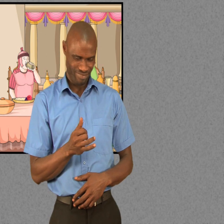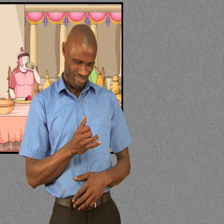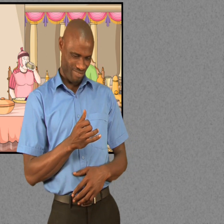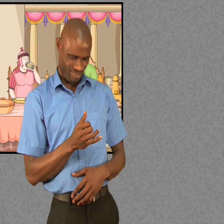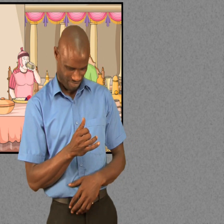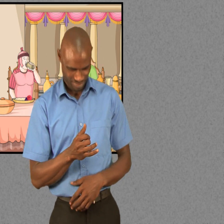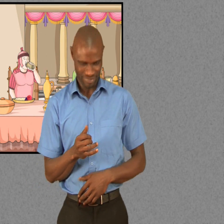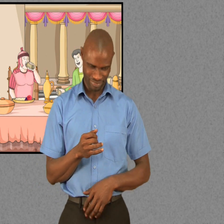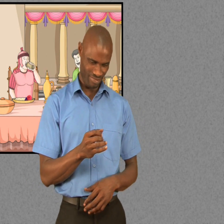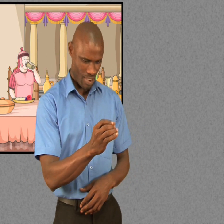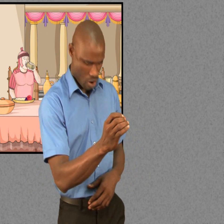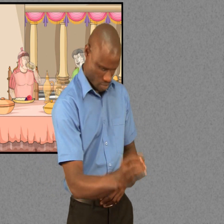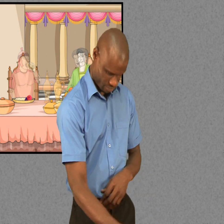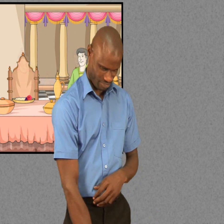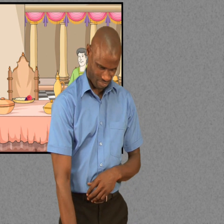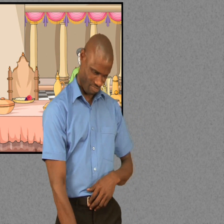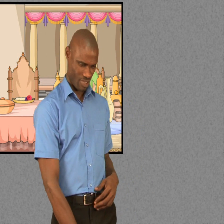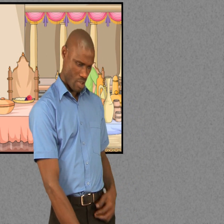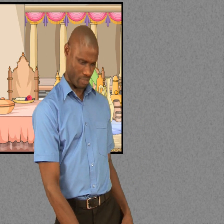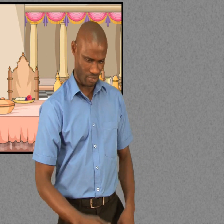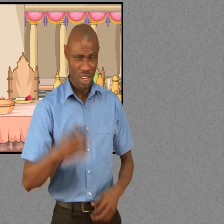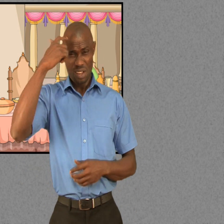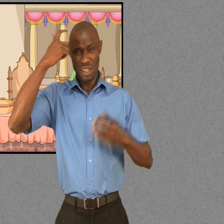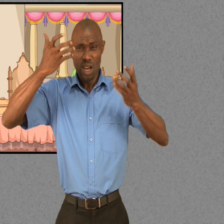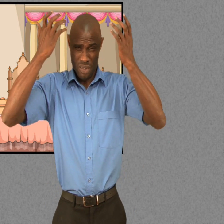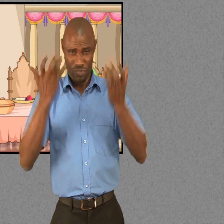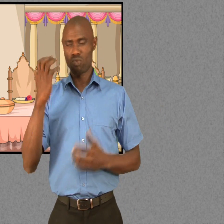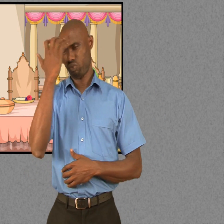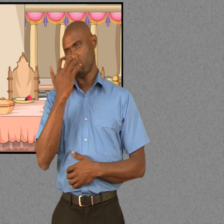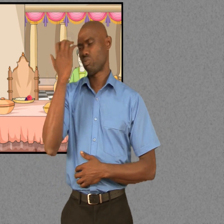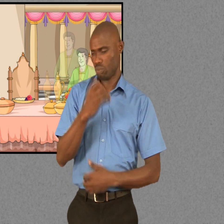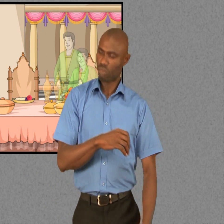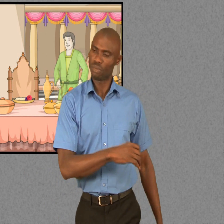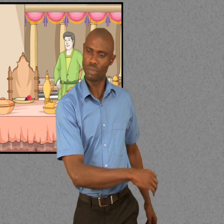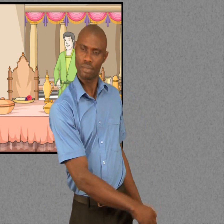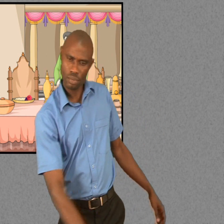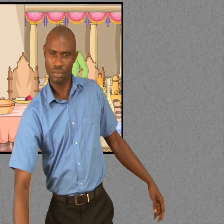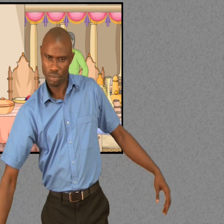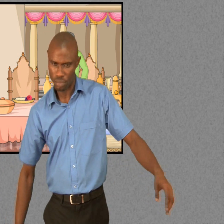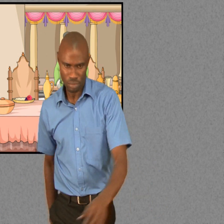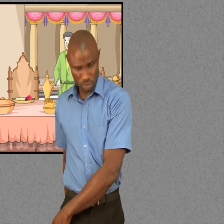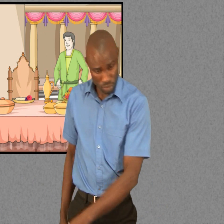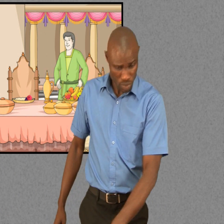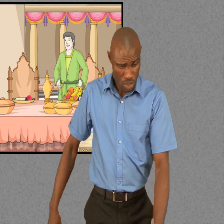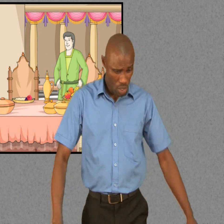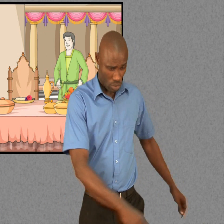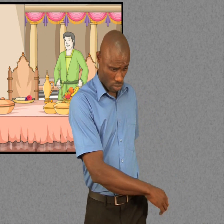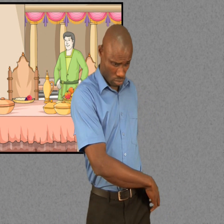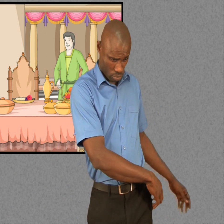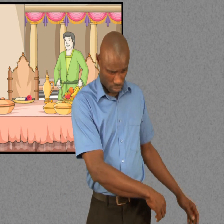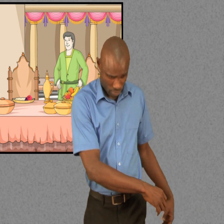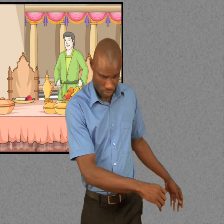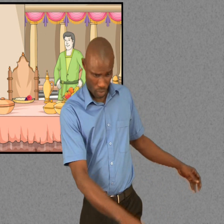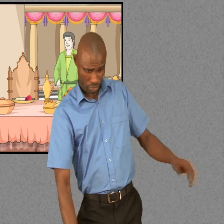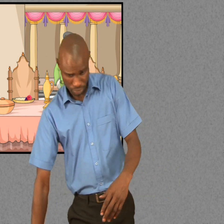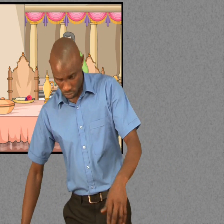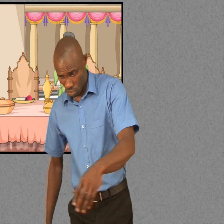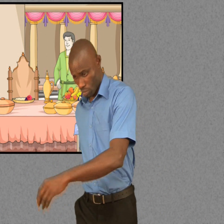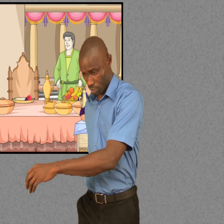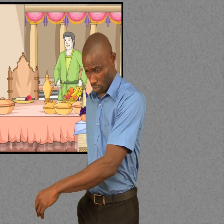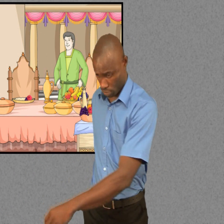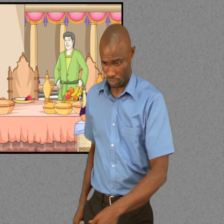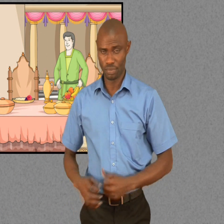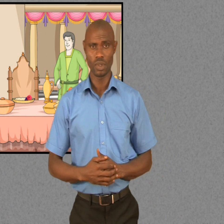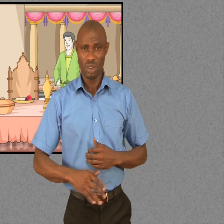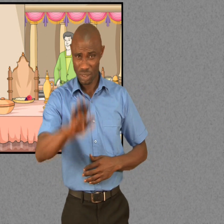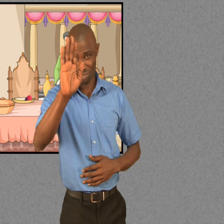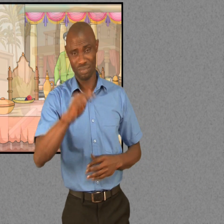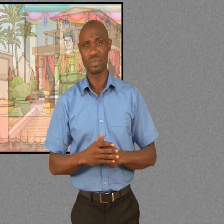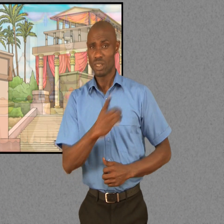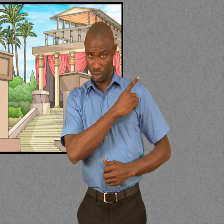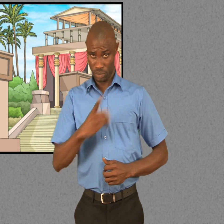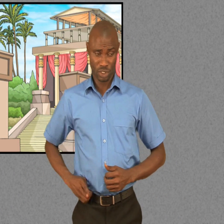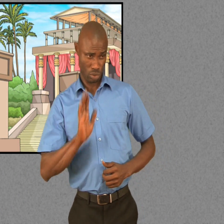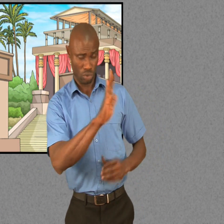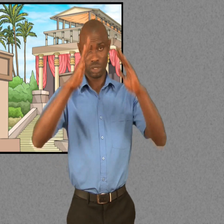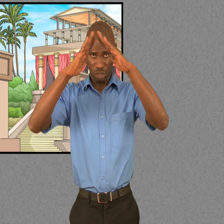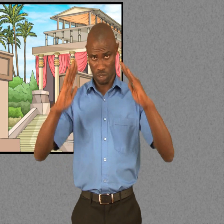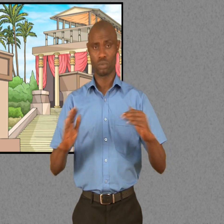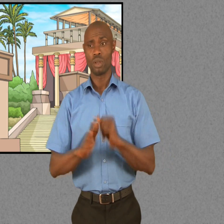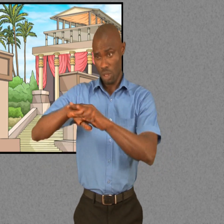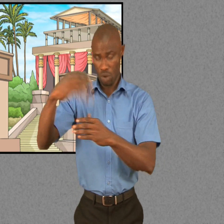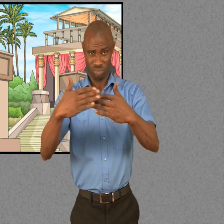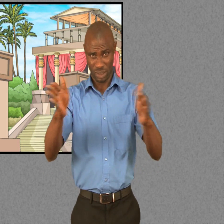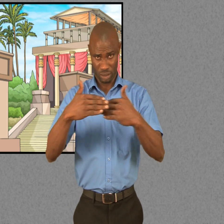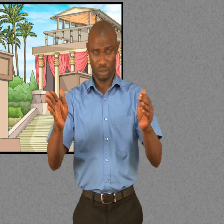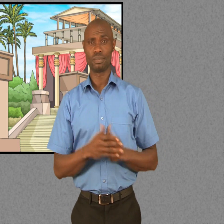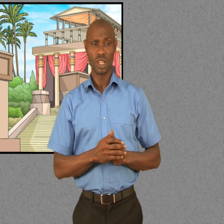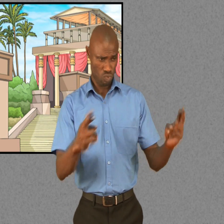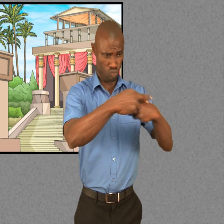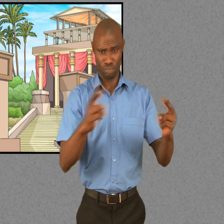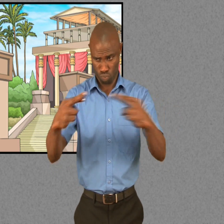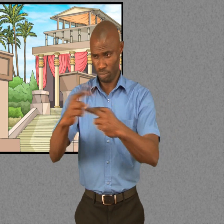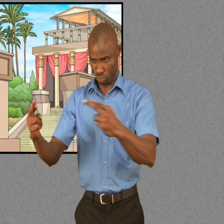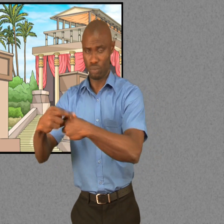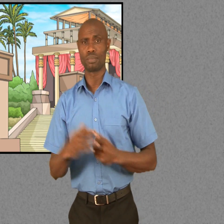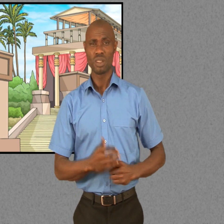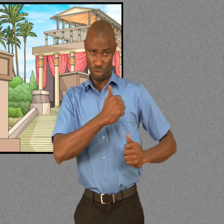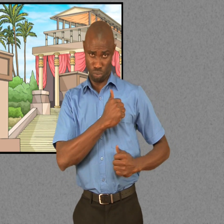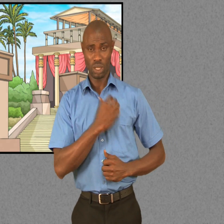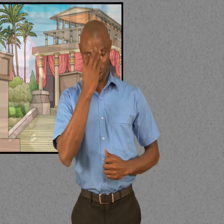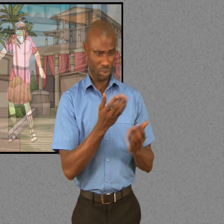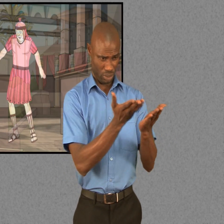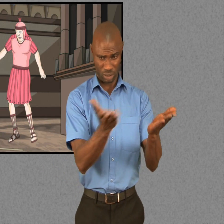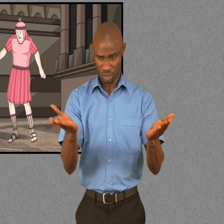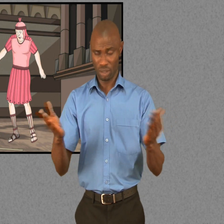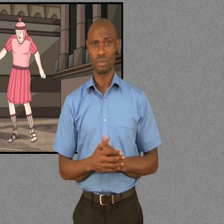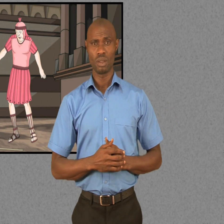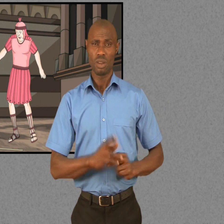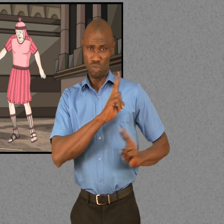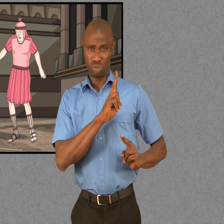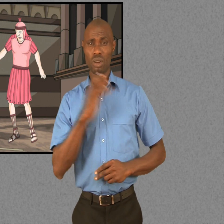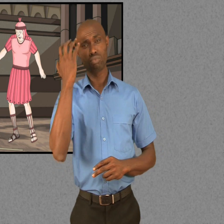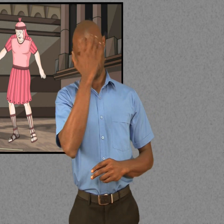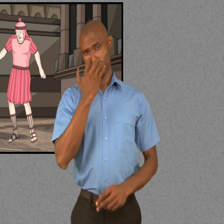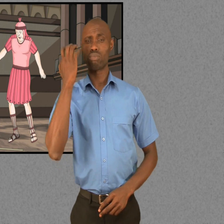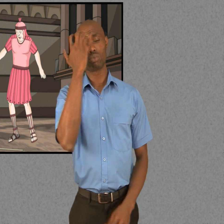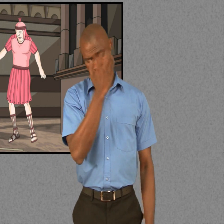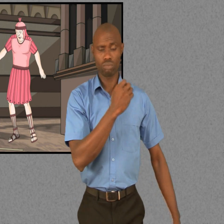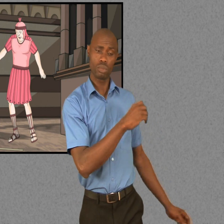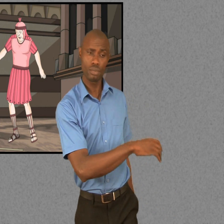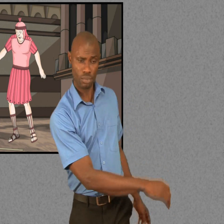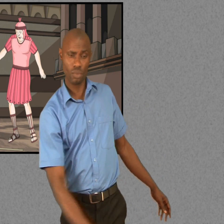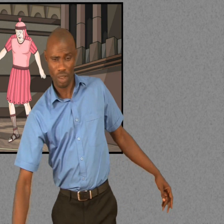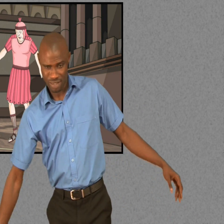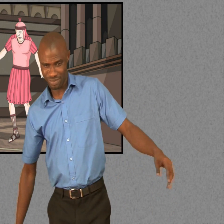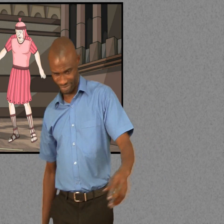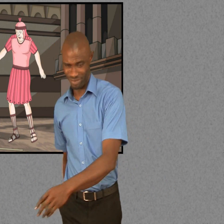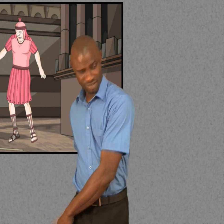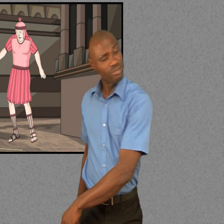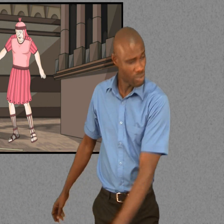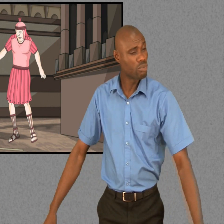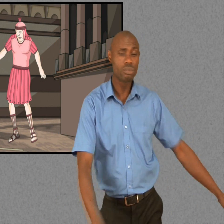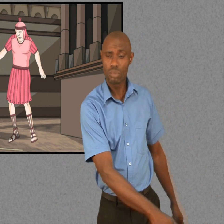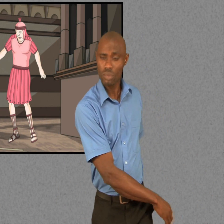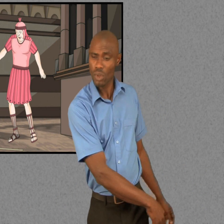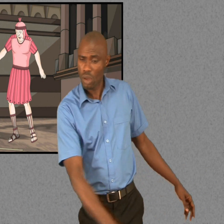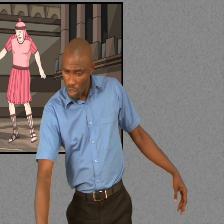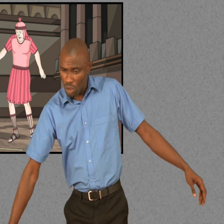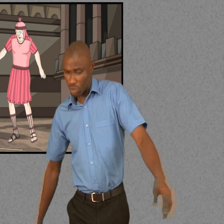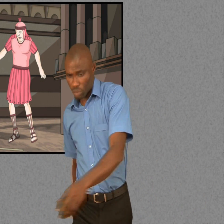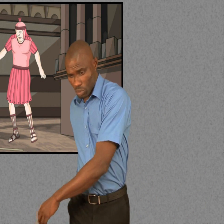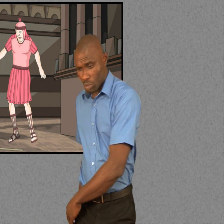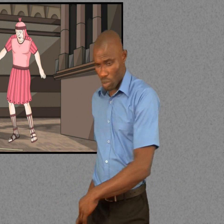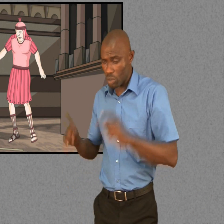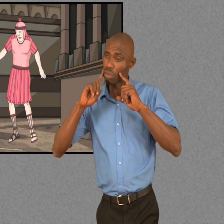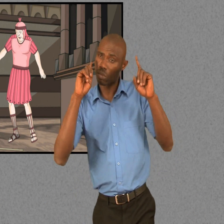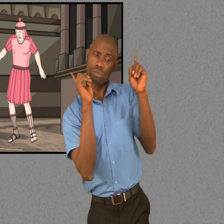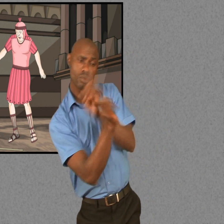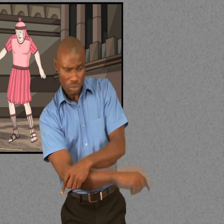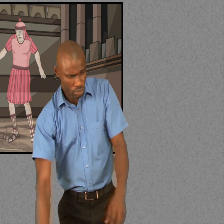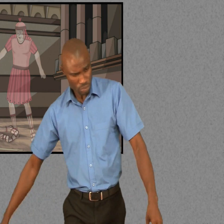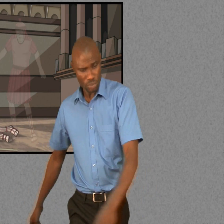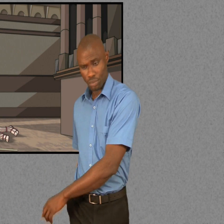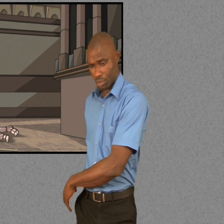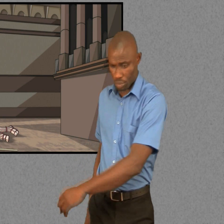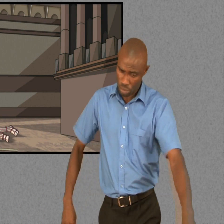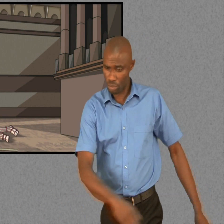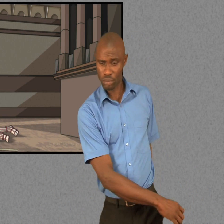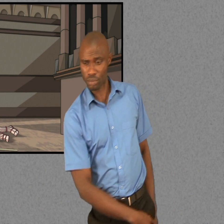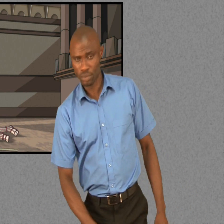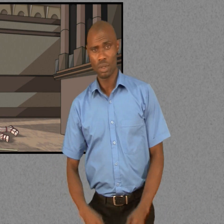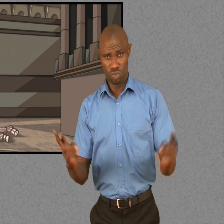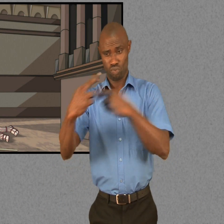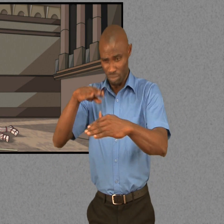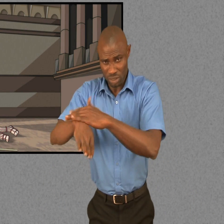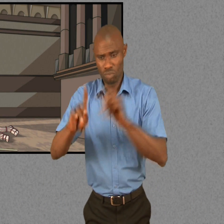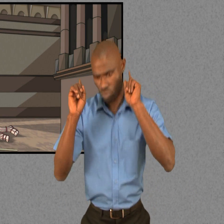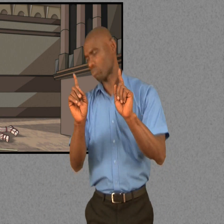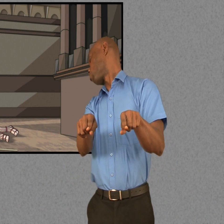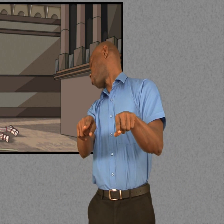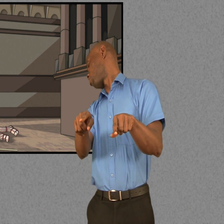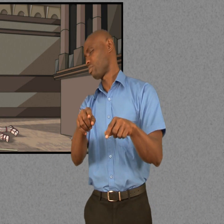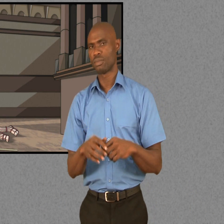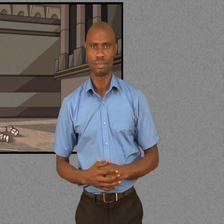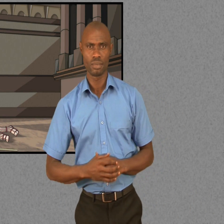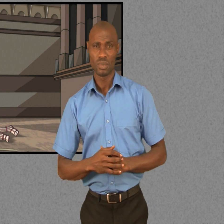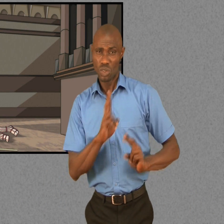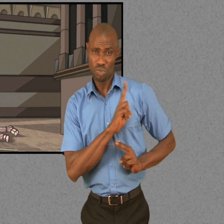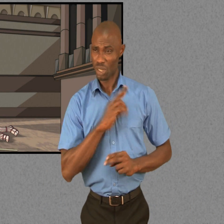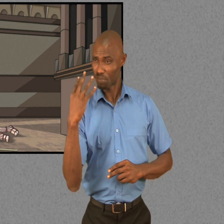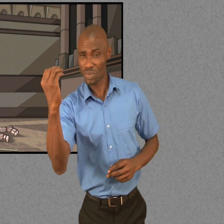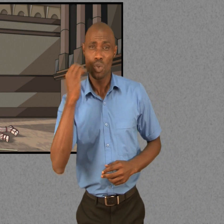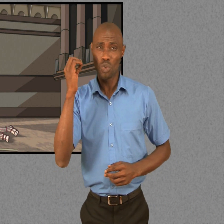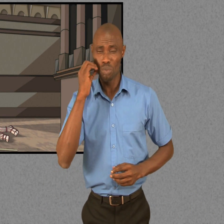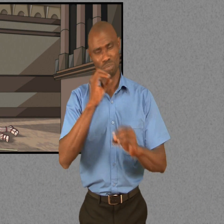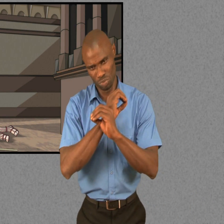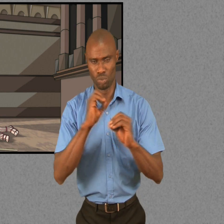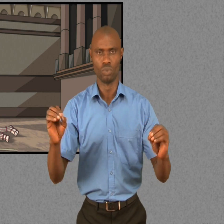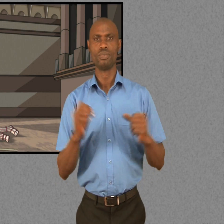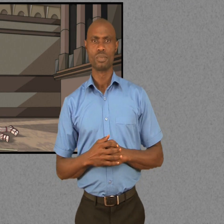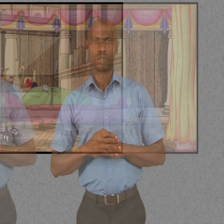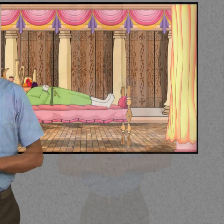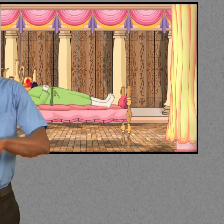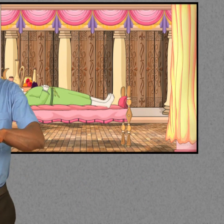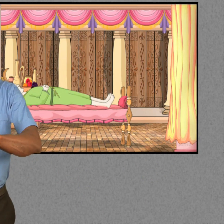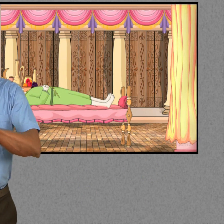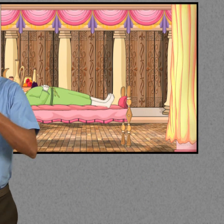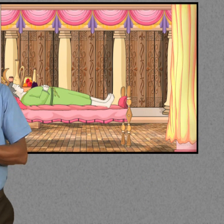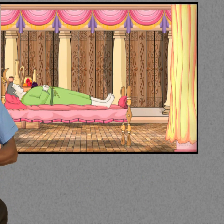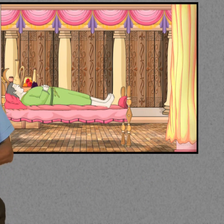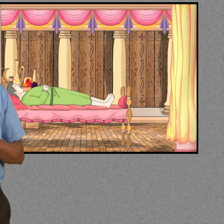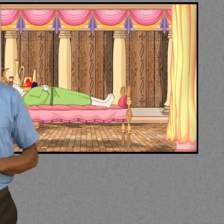And in the evening Uriah went out to lie down on his cot with his master’s servants, but he did not go home.